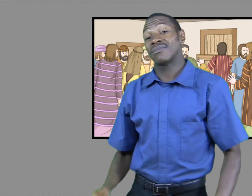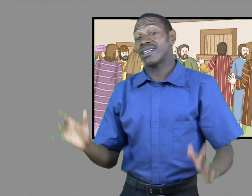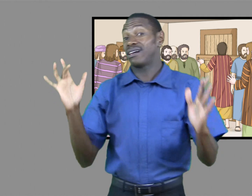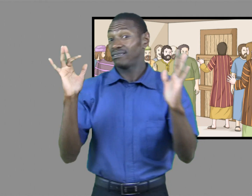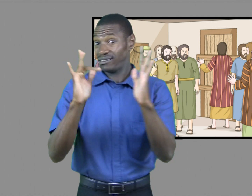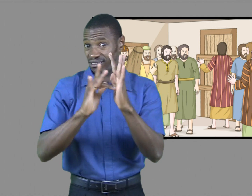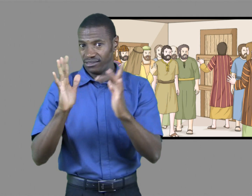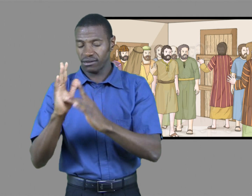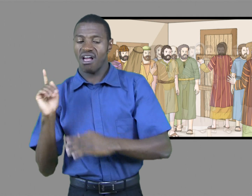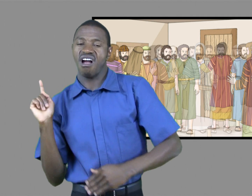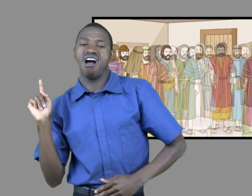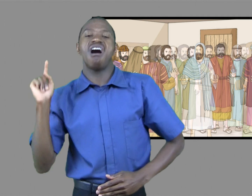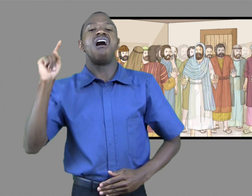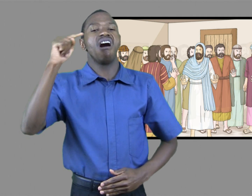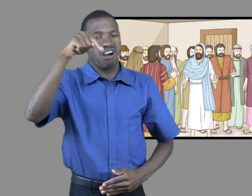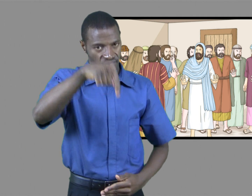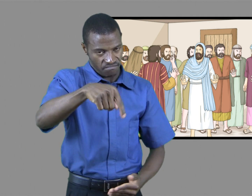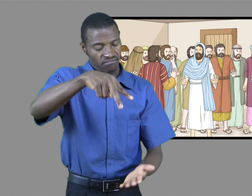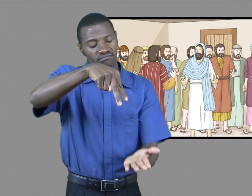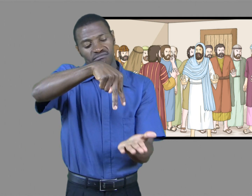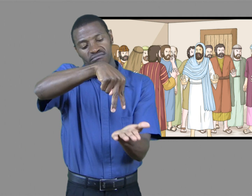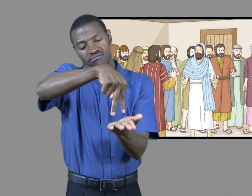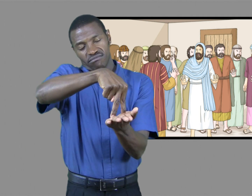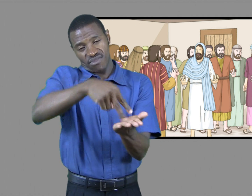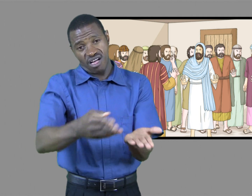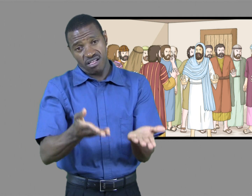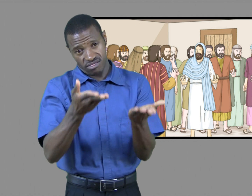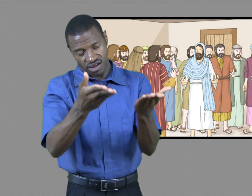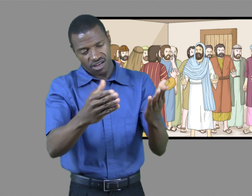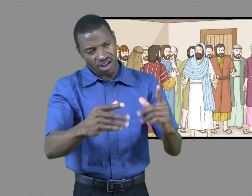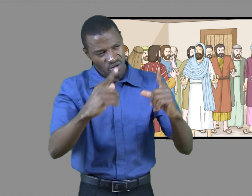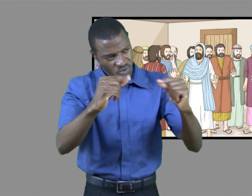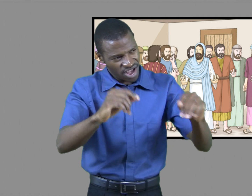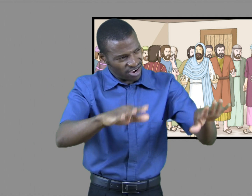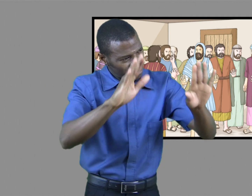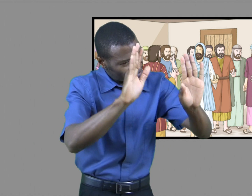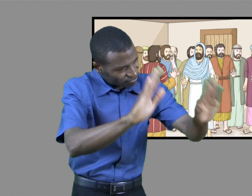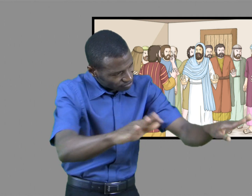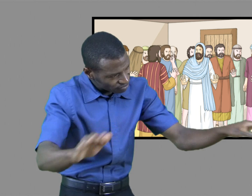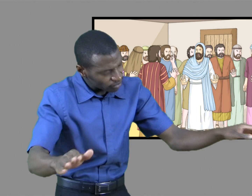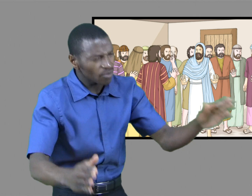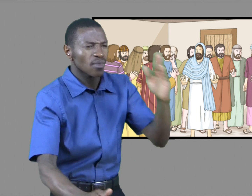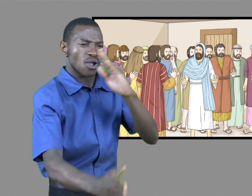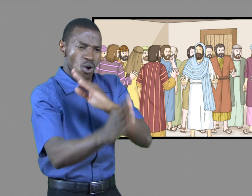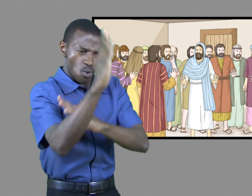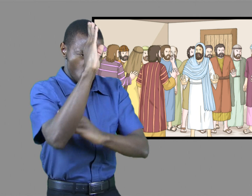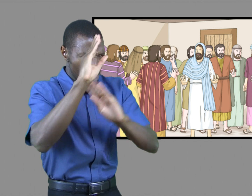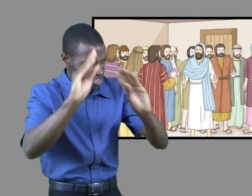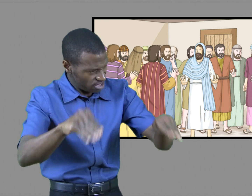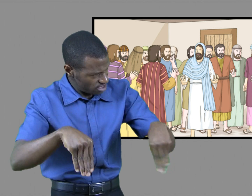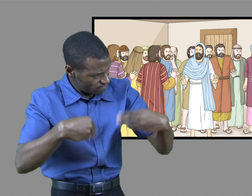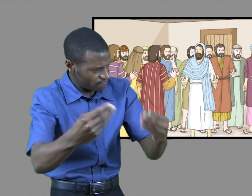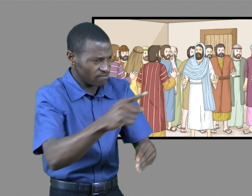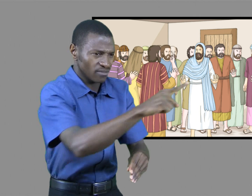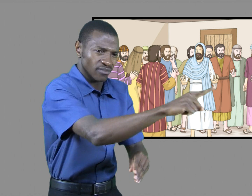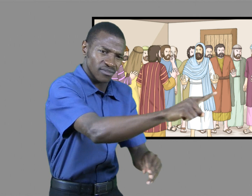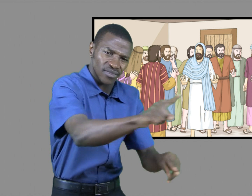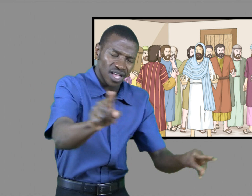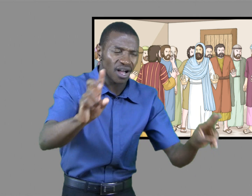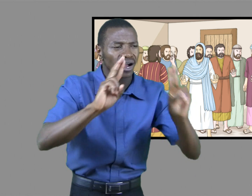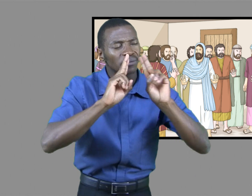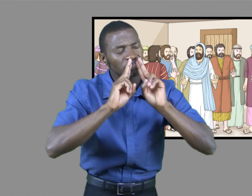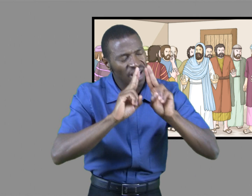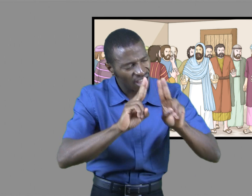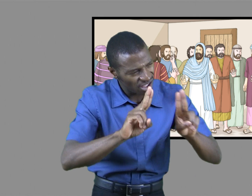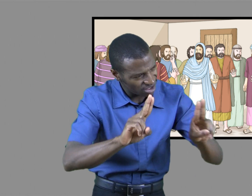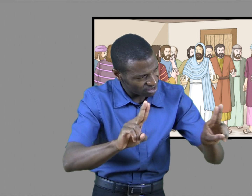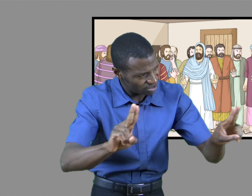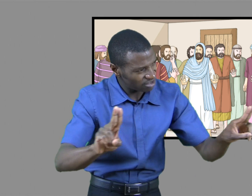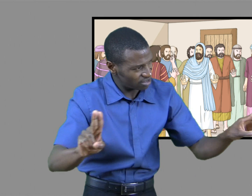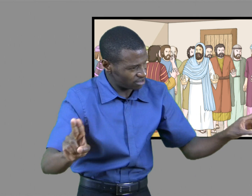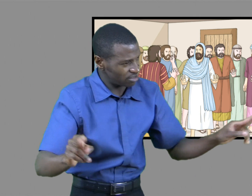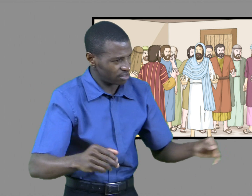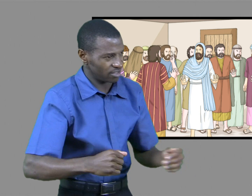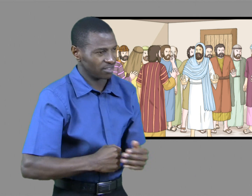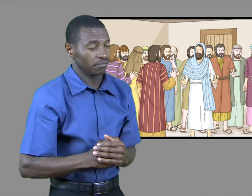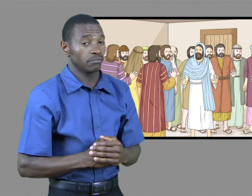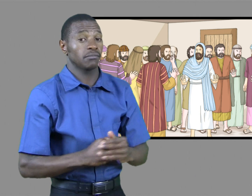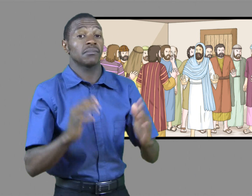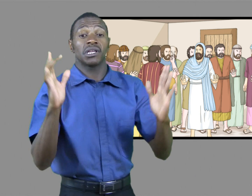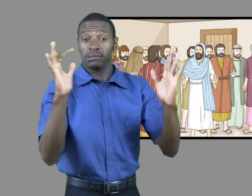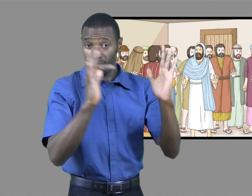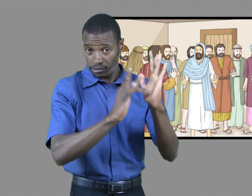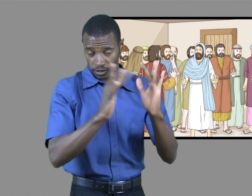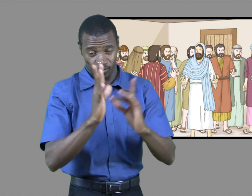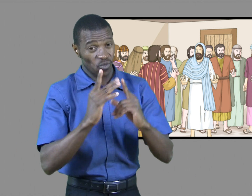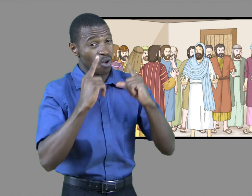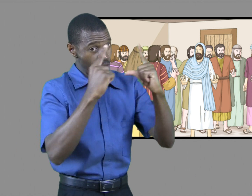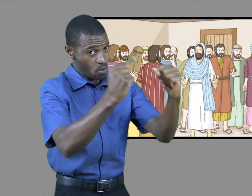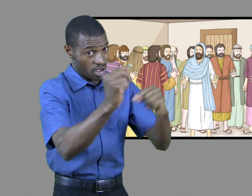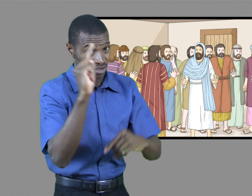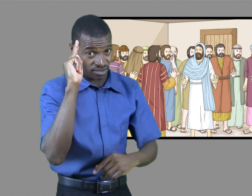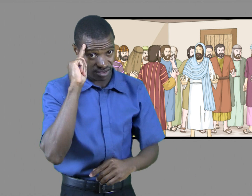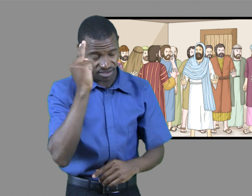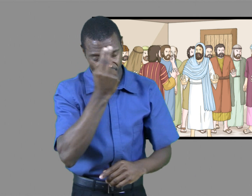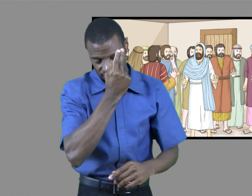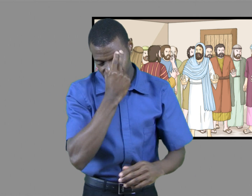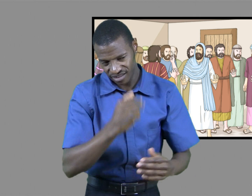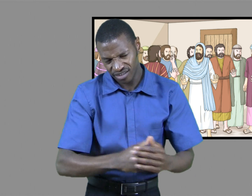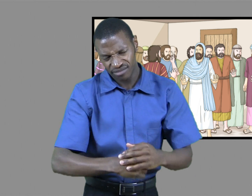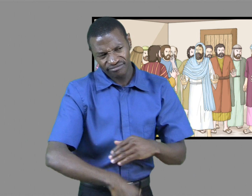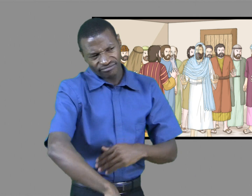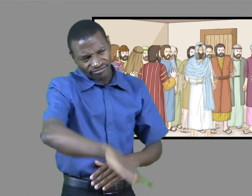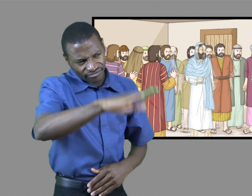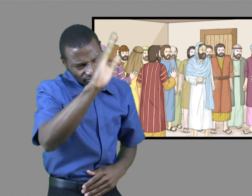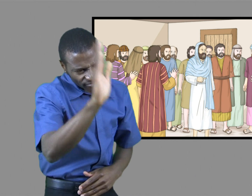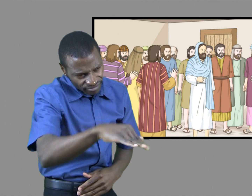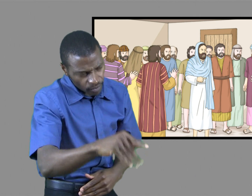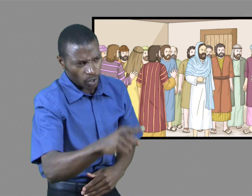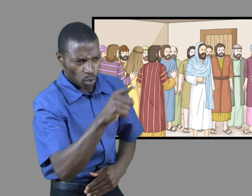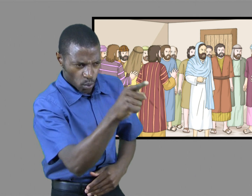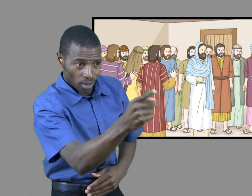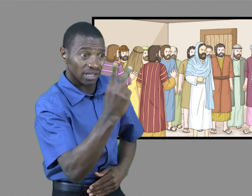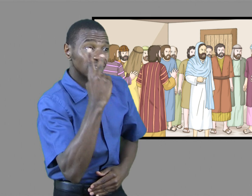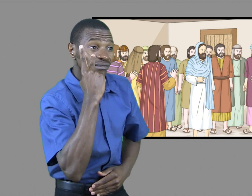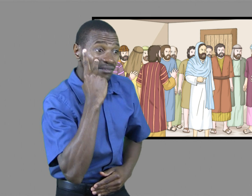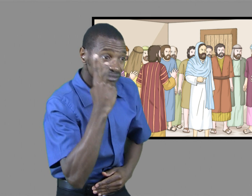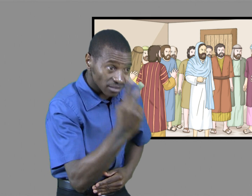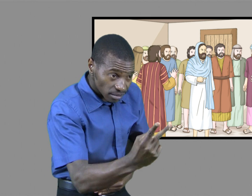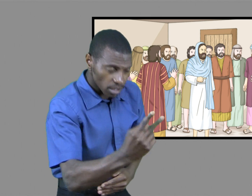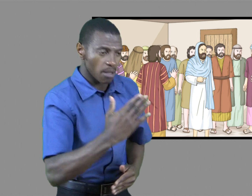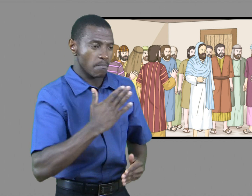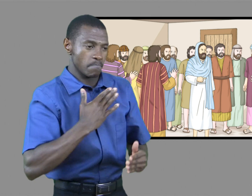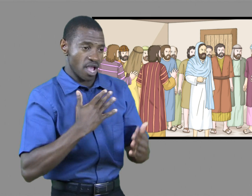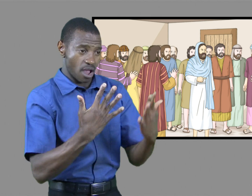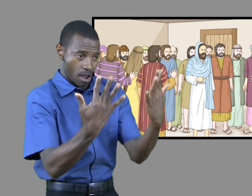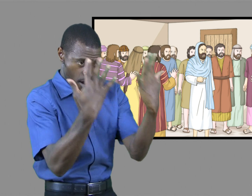Jesus came and stood among them and said, “Peace be with you.”